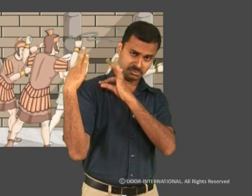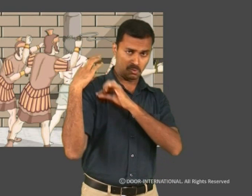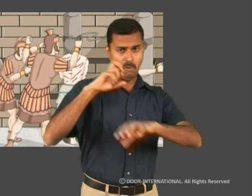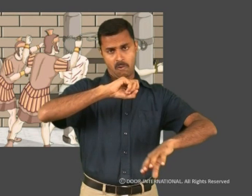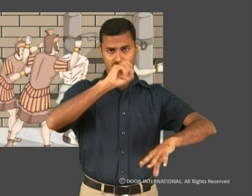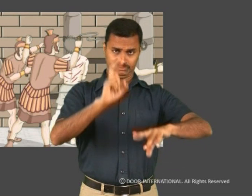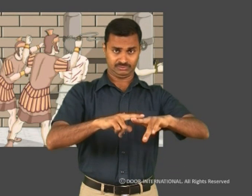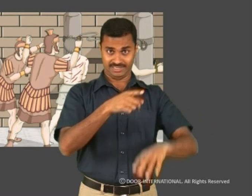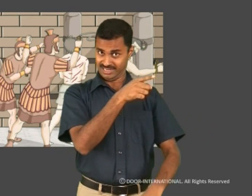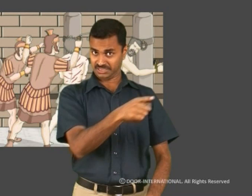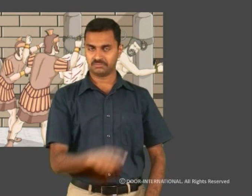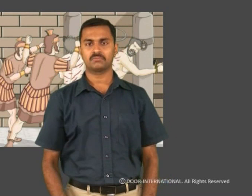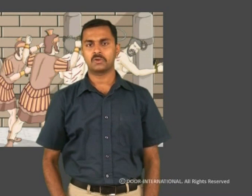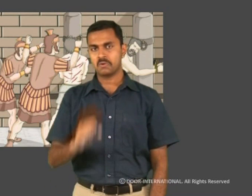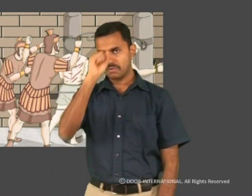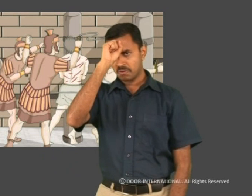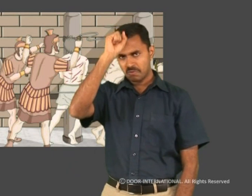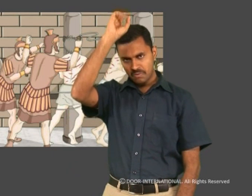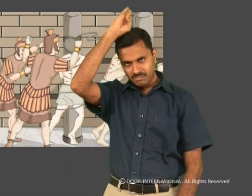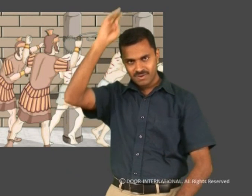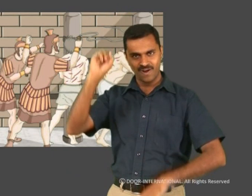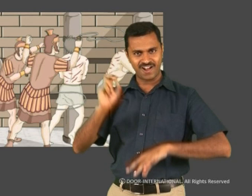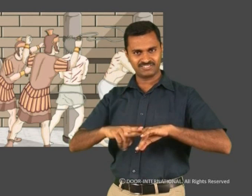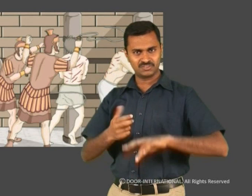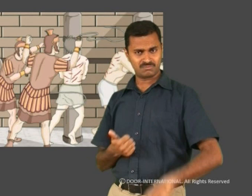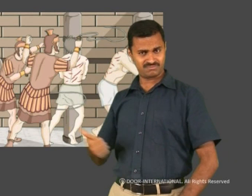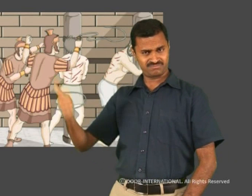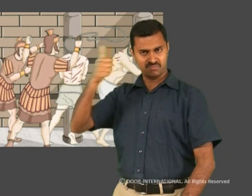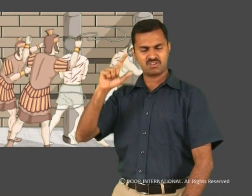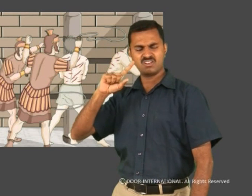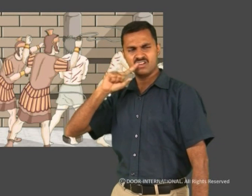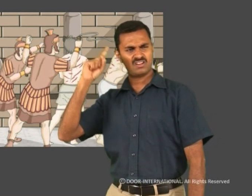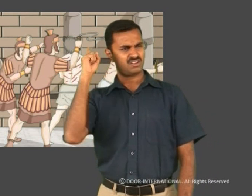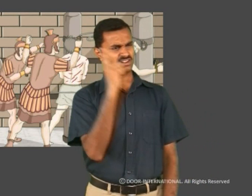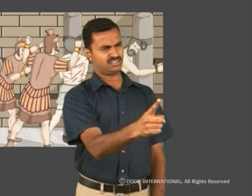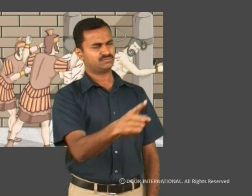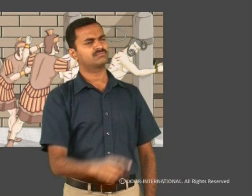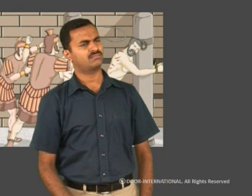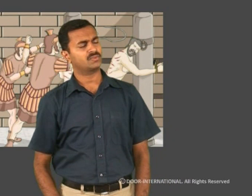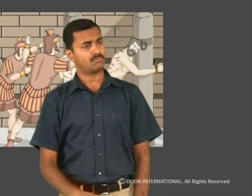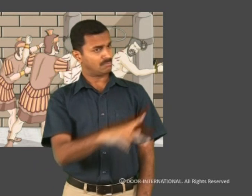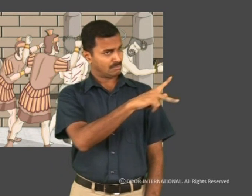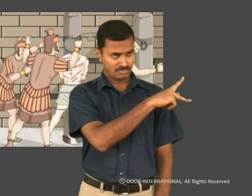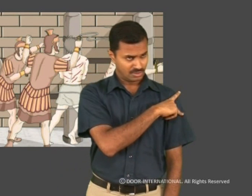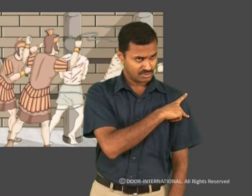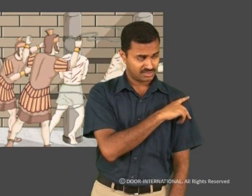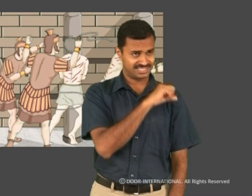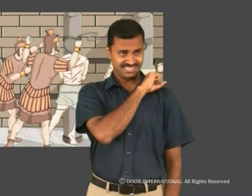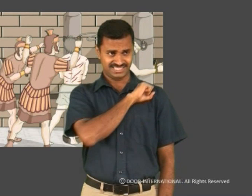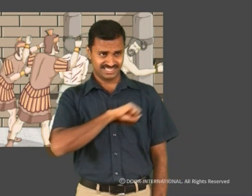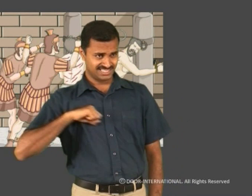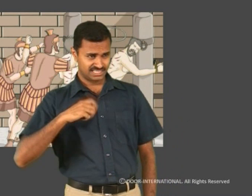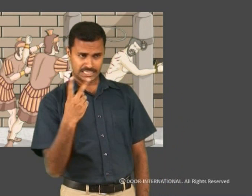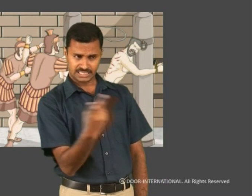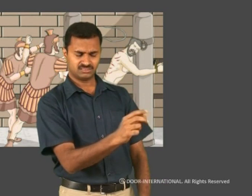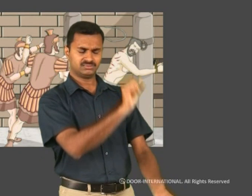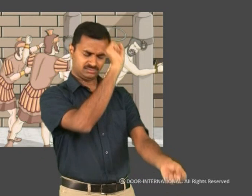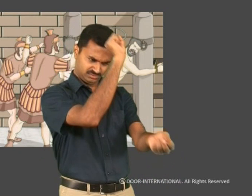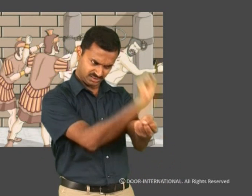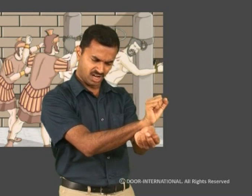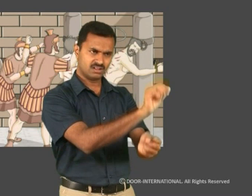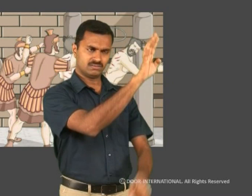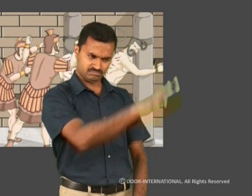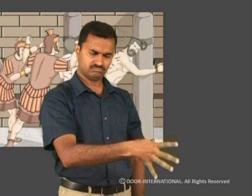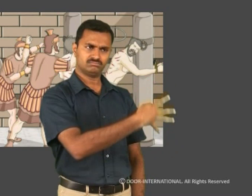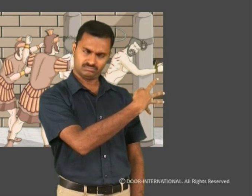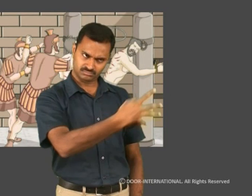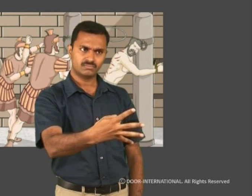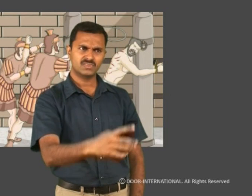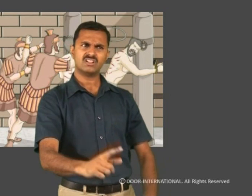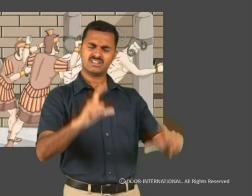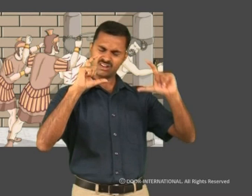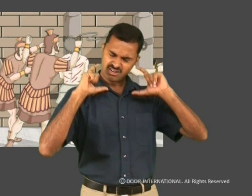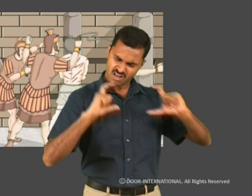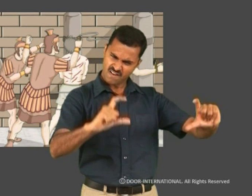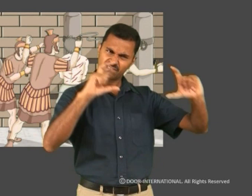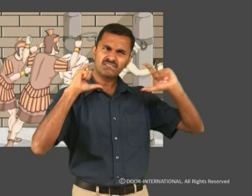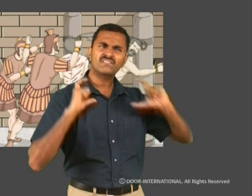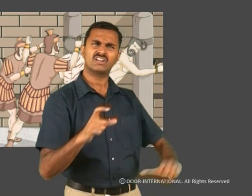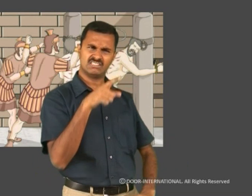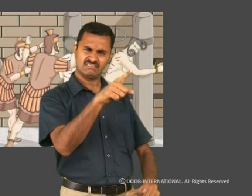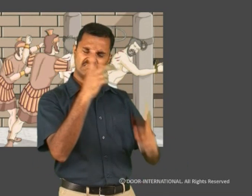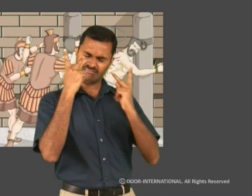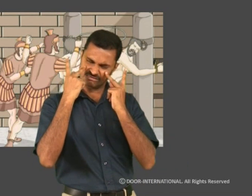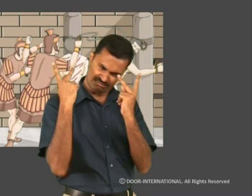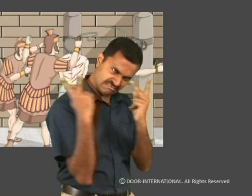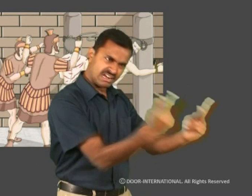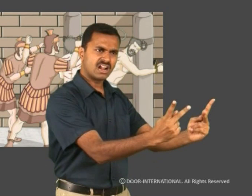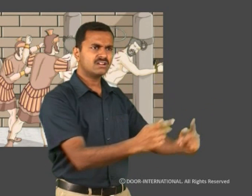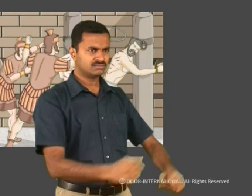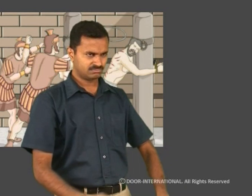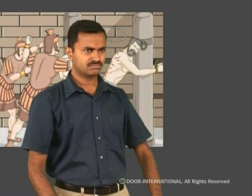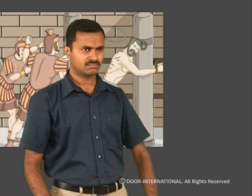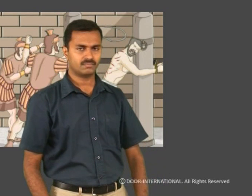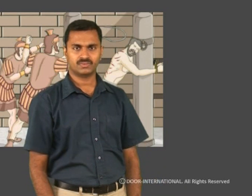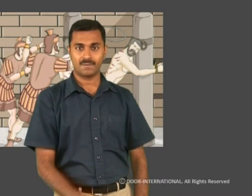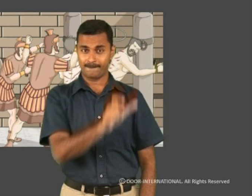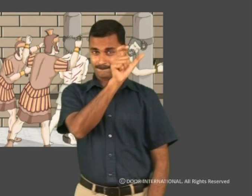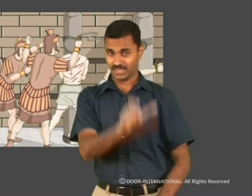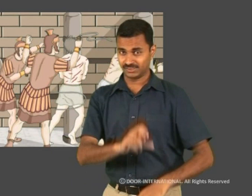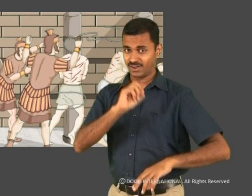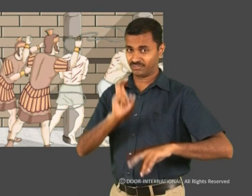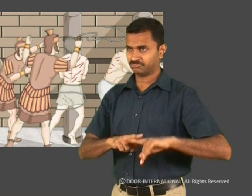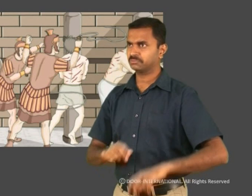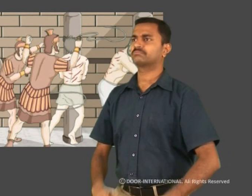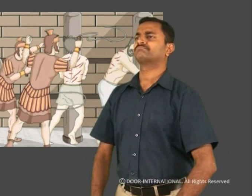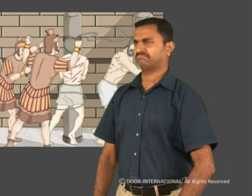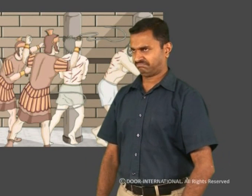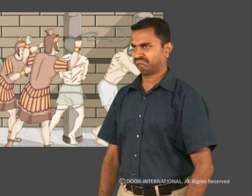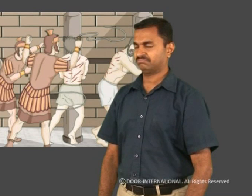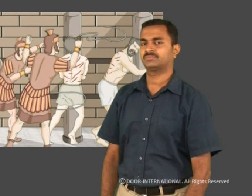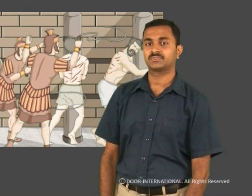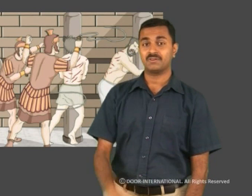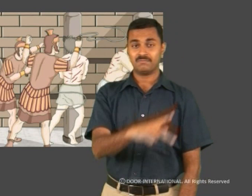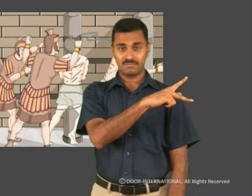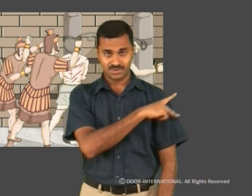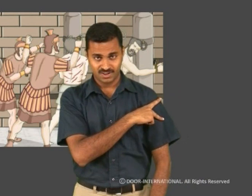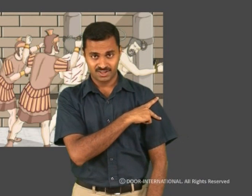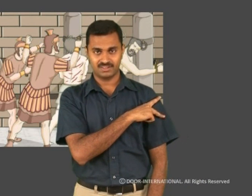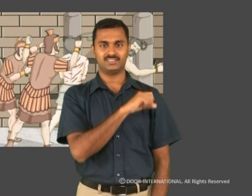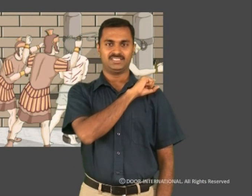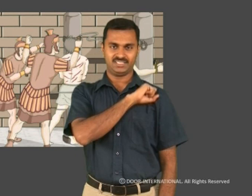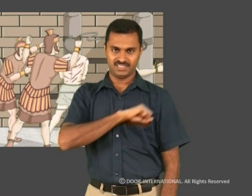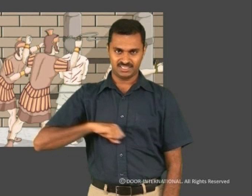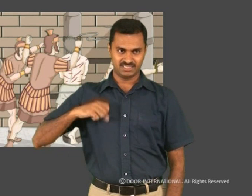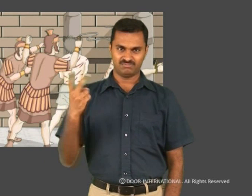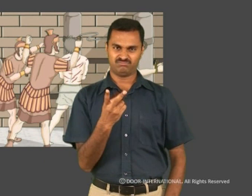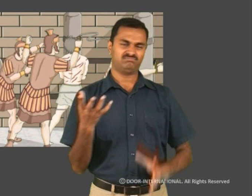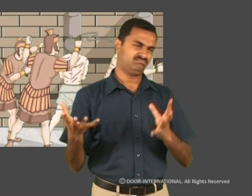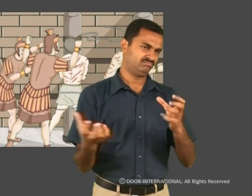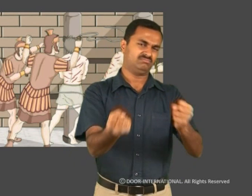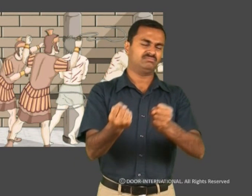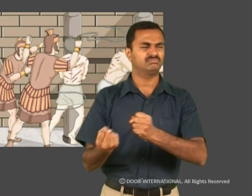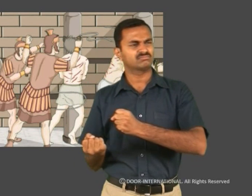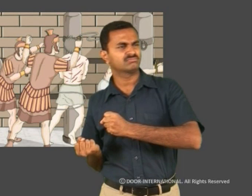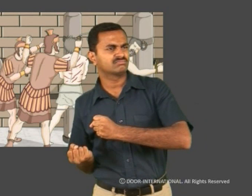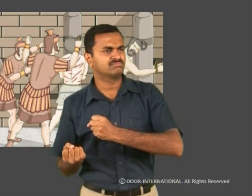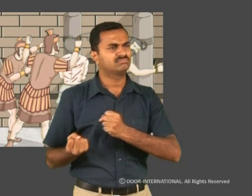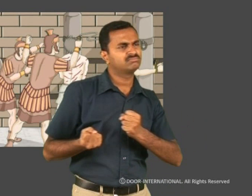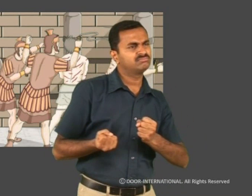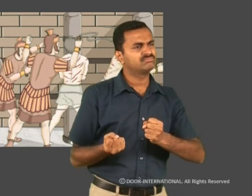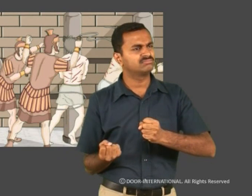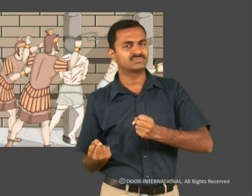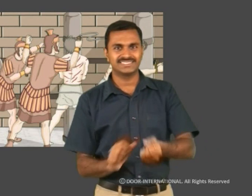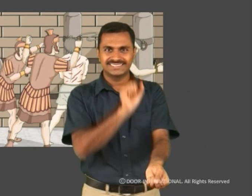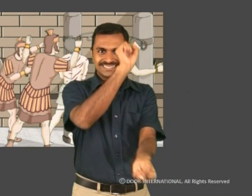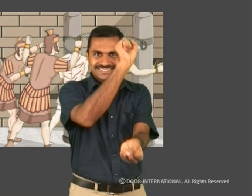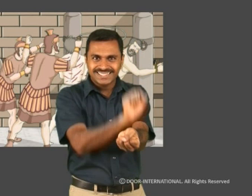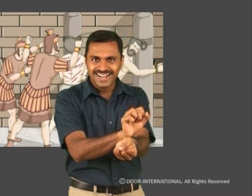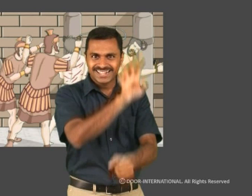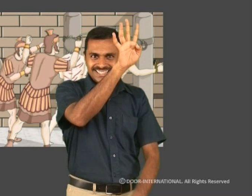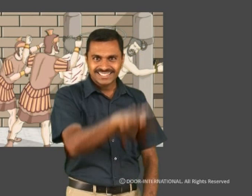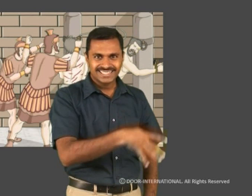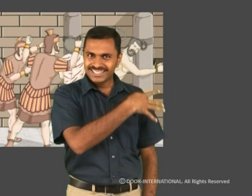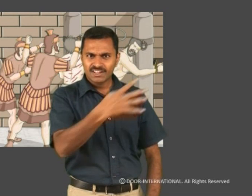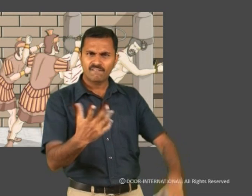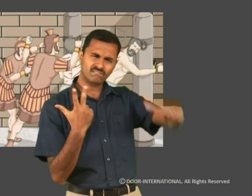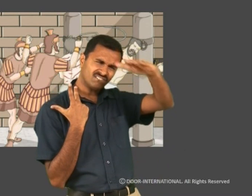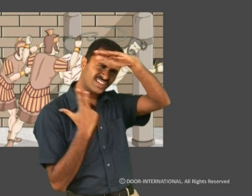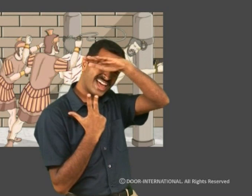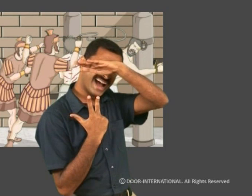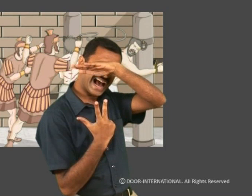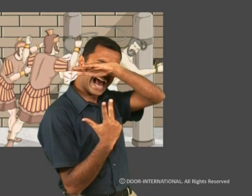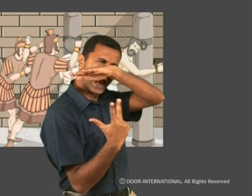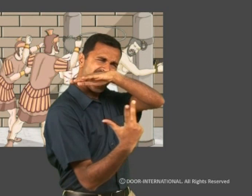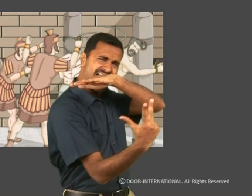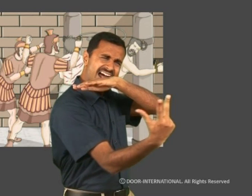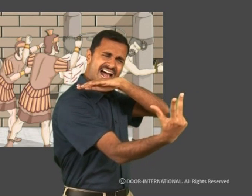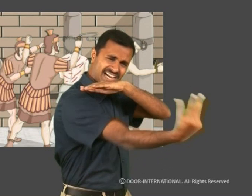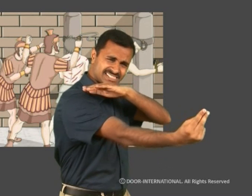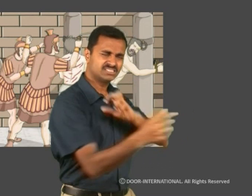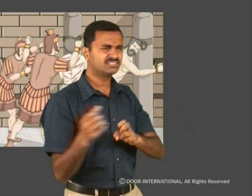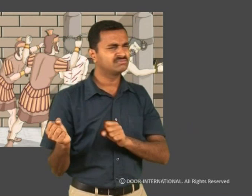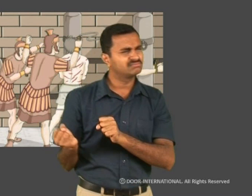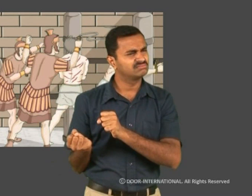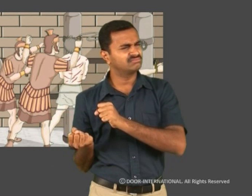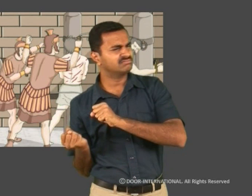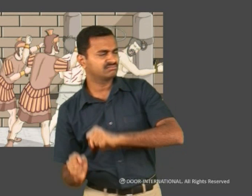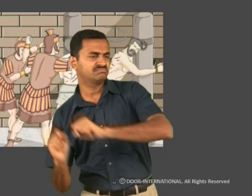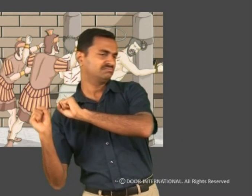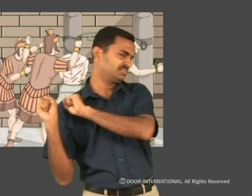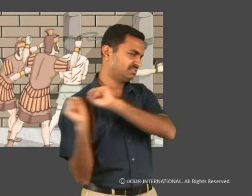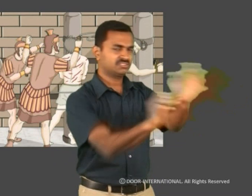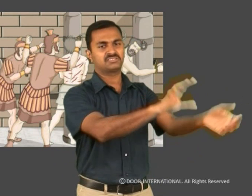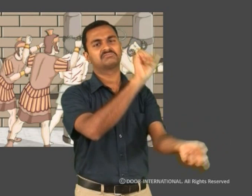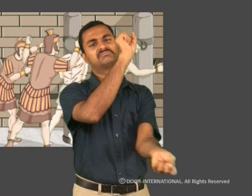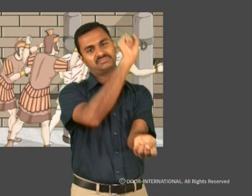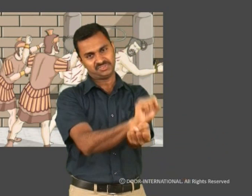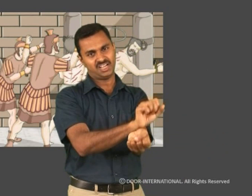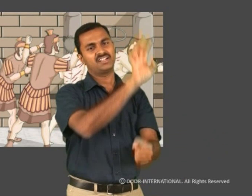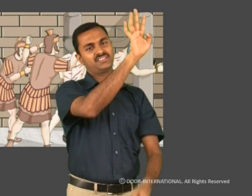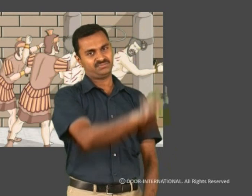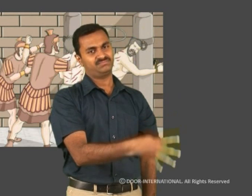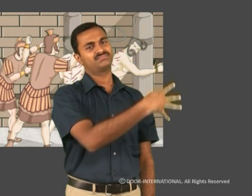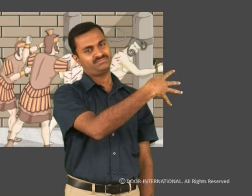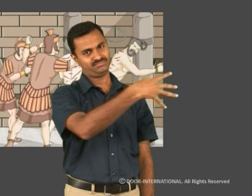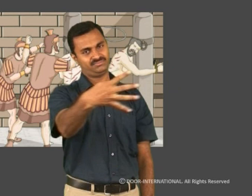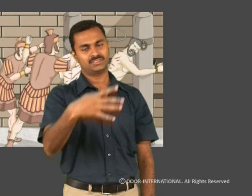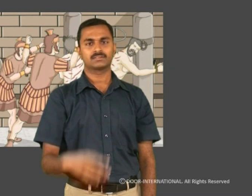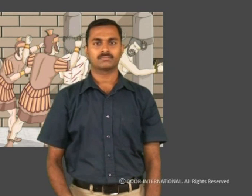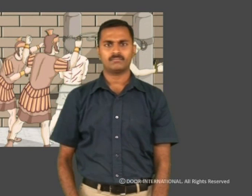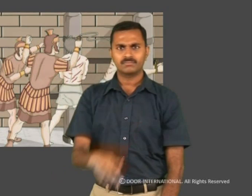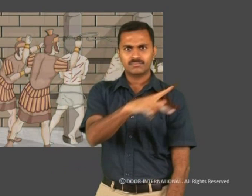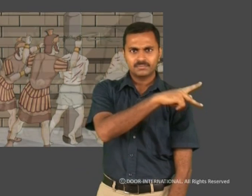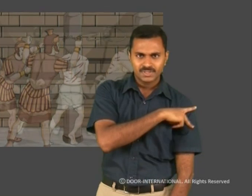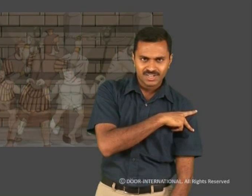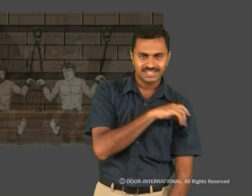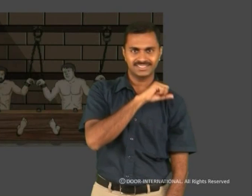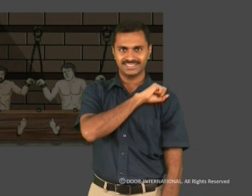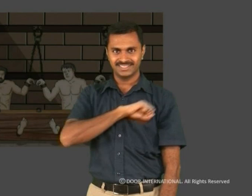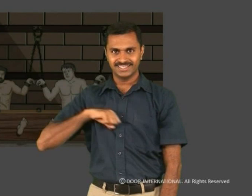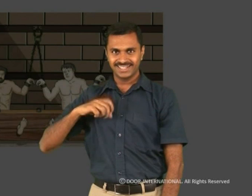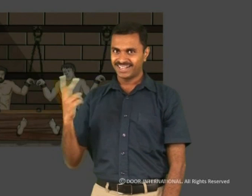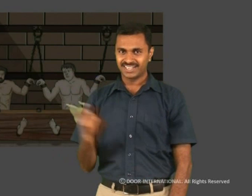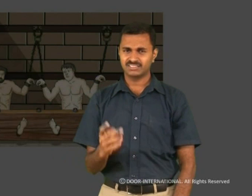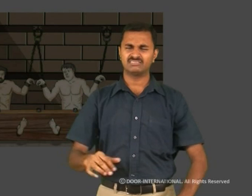And after striking them with many blows, they threw them into prison and ordered the jailer to guard them securely.